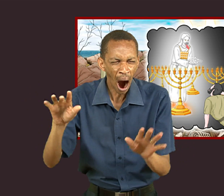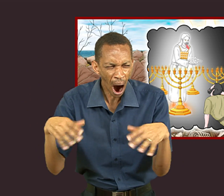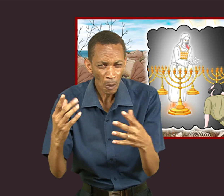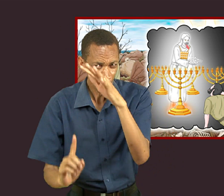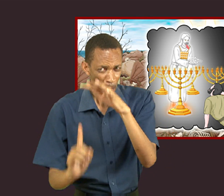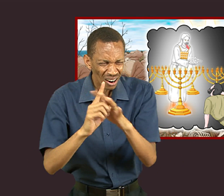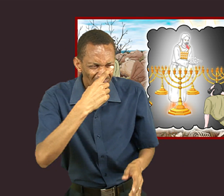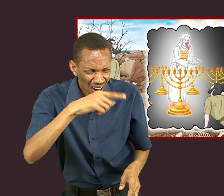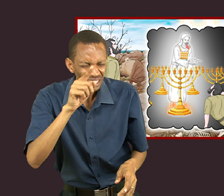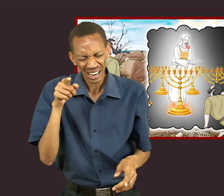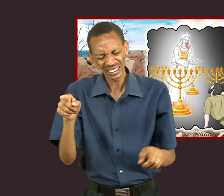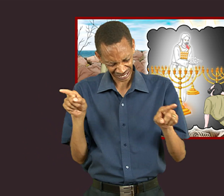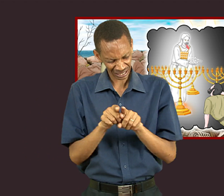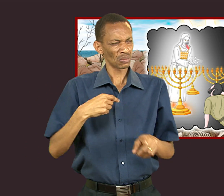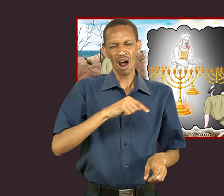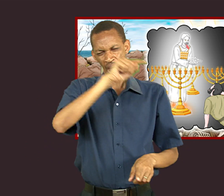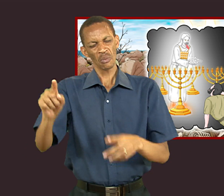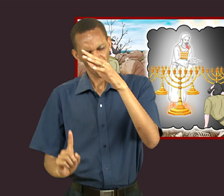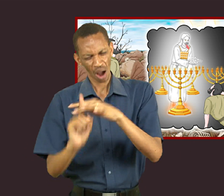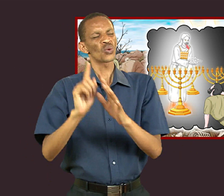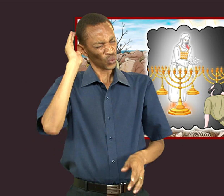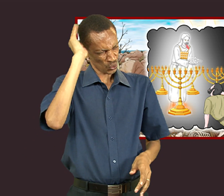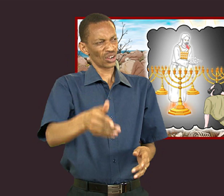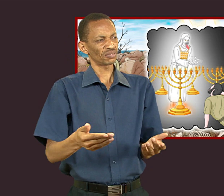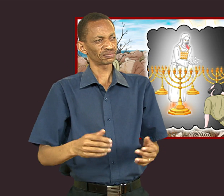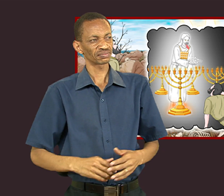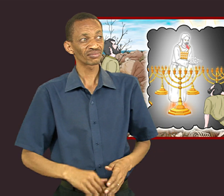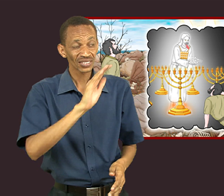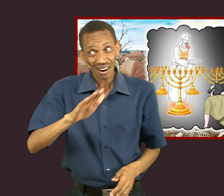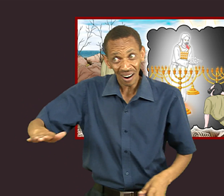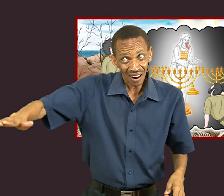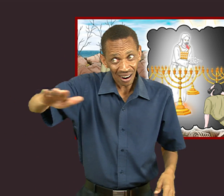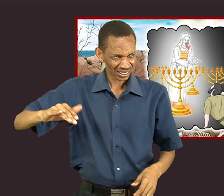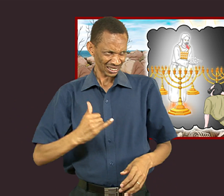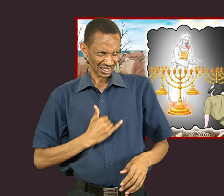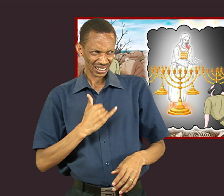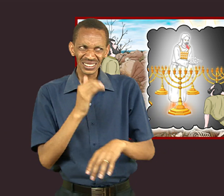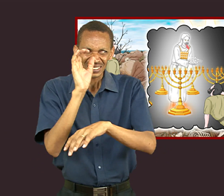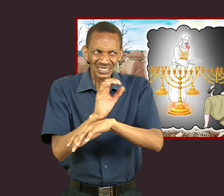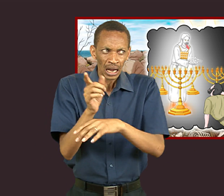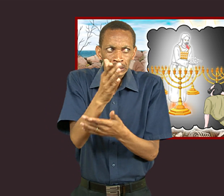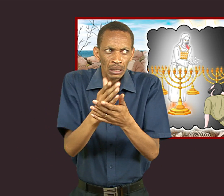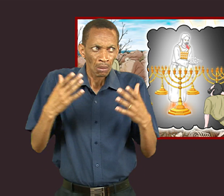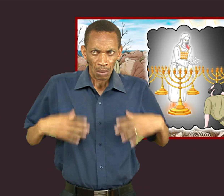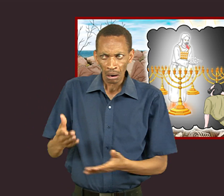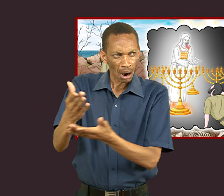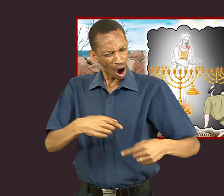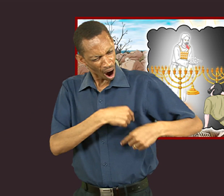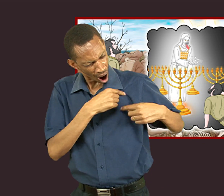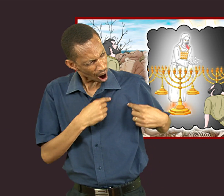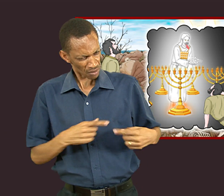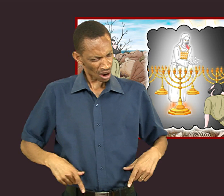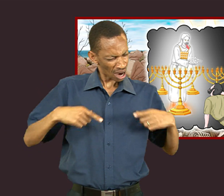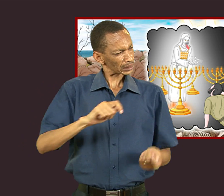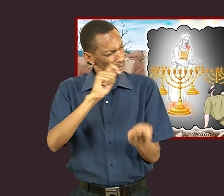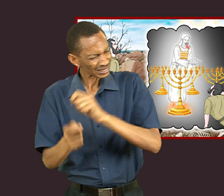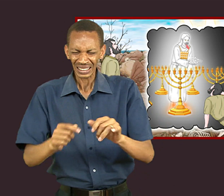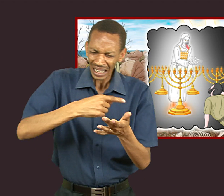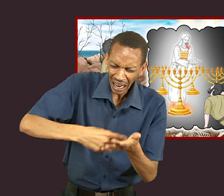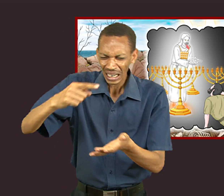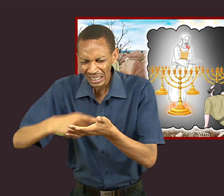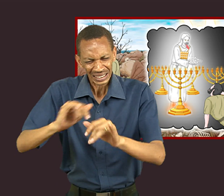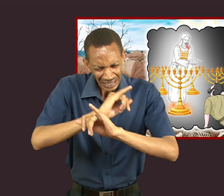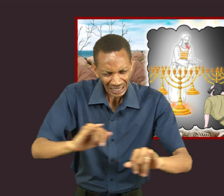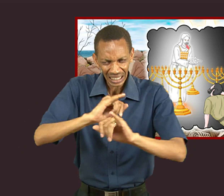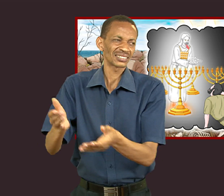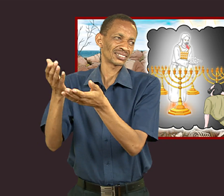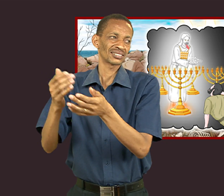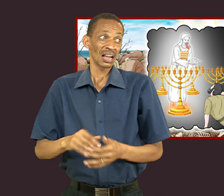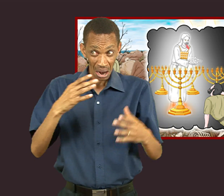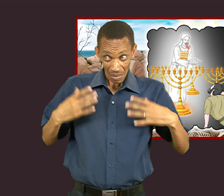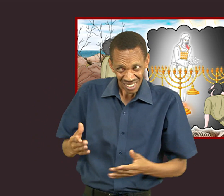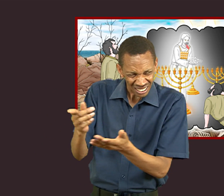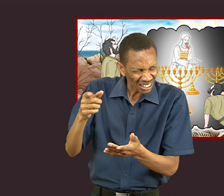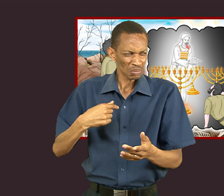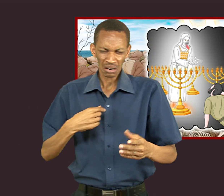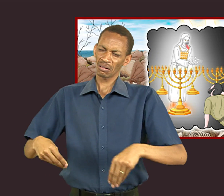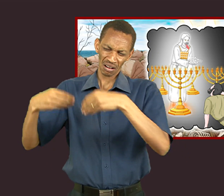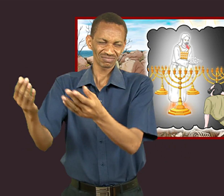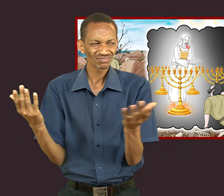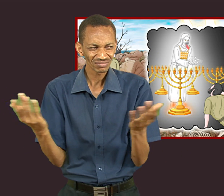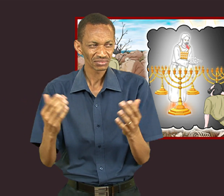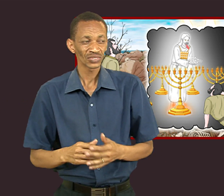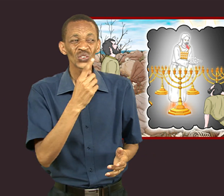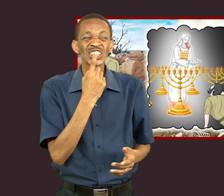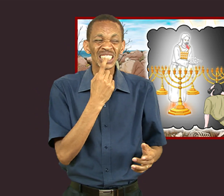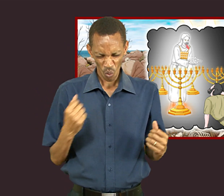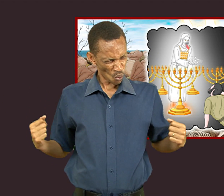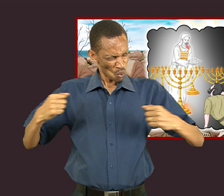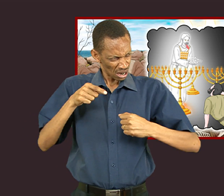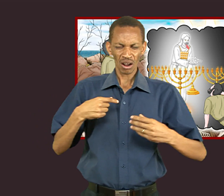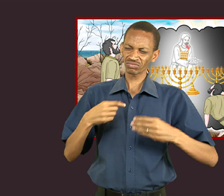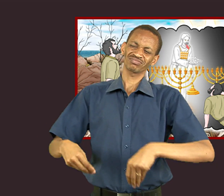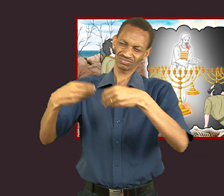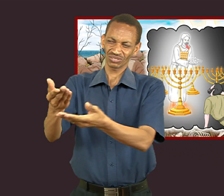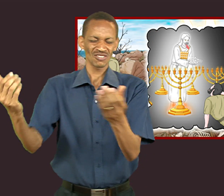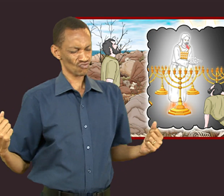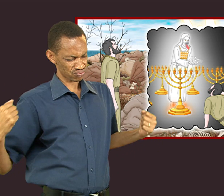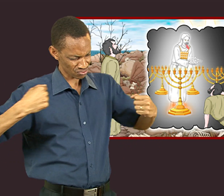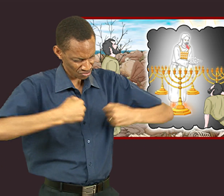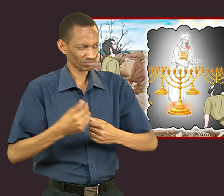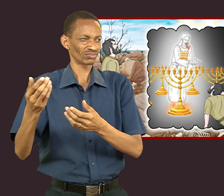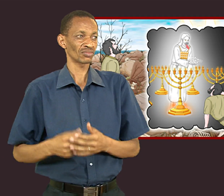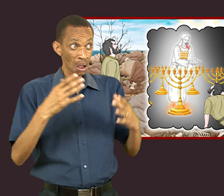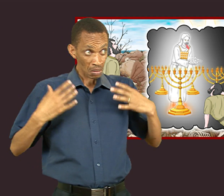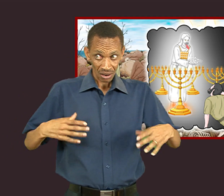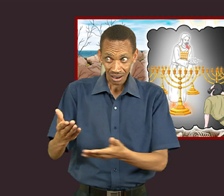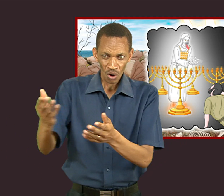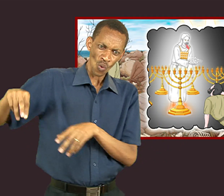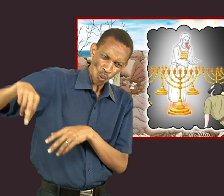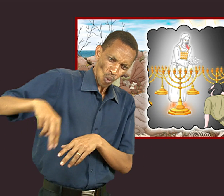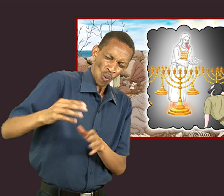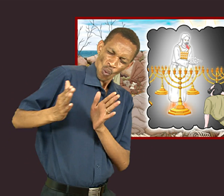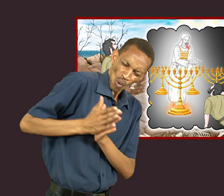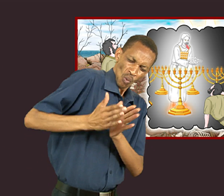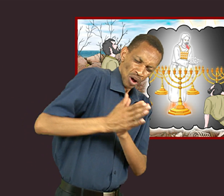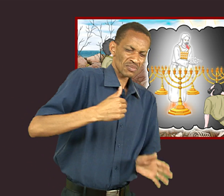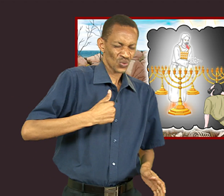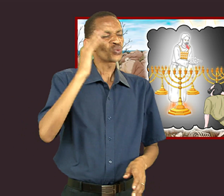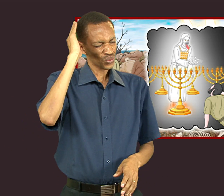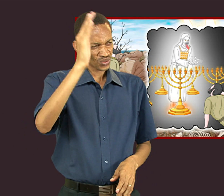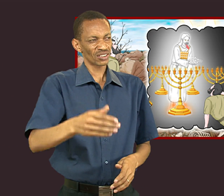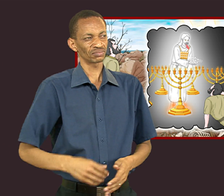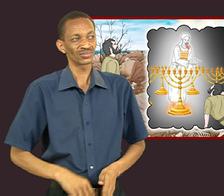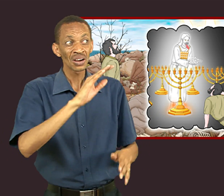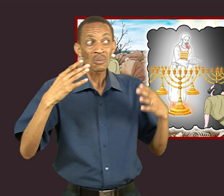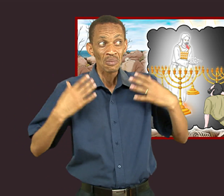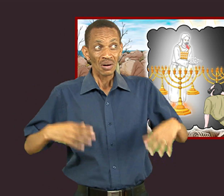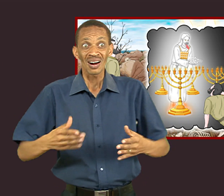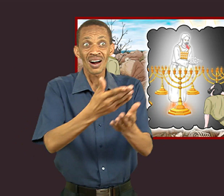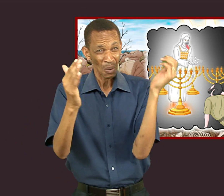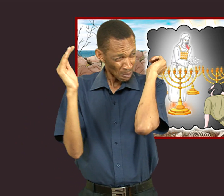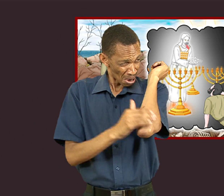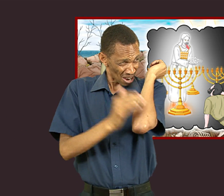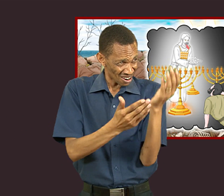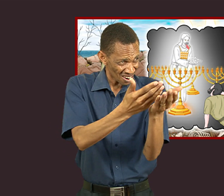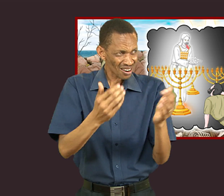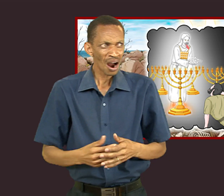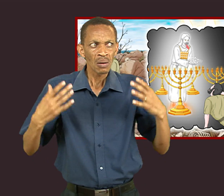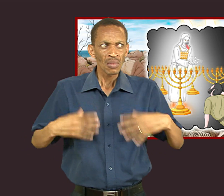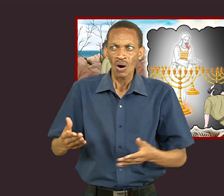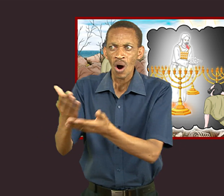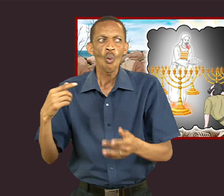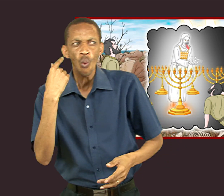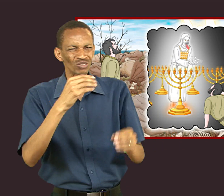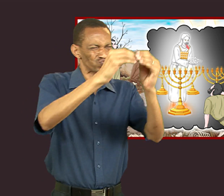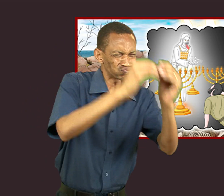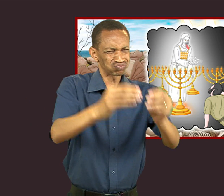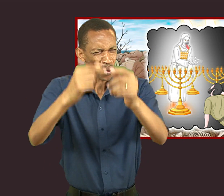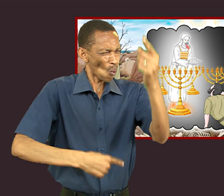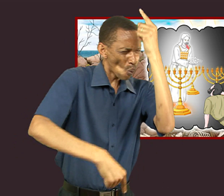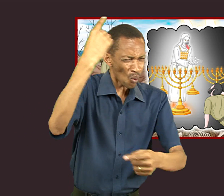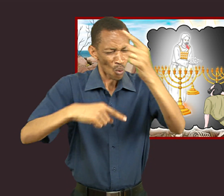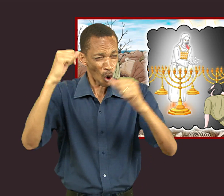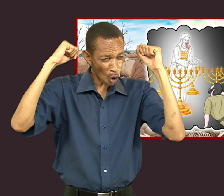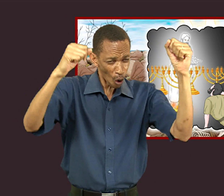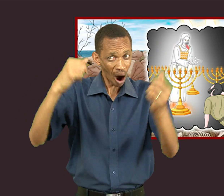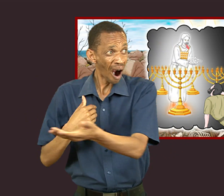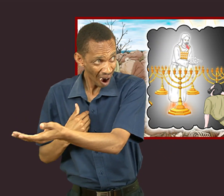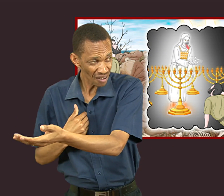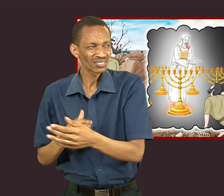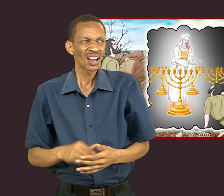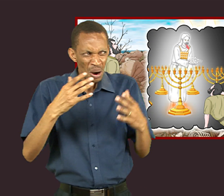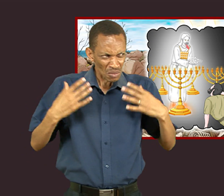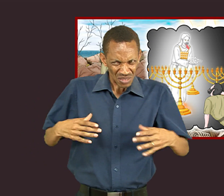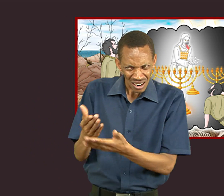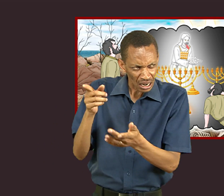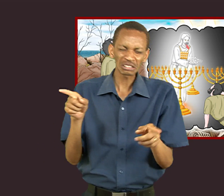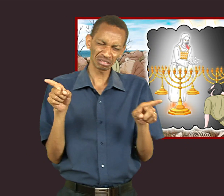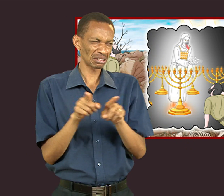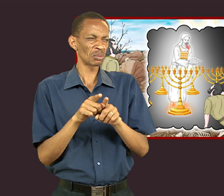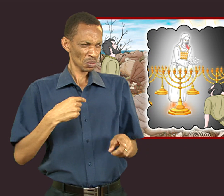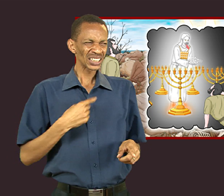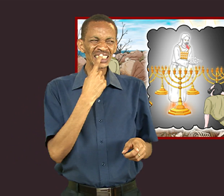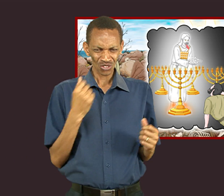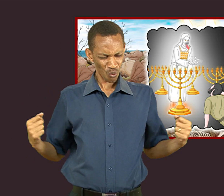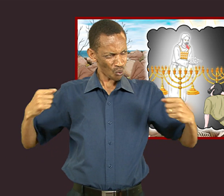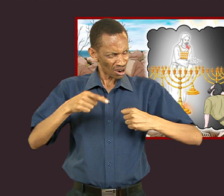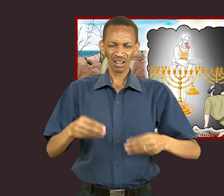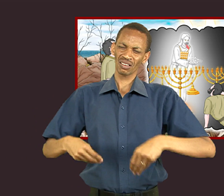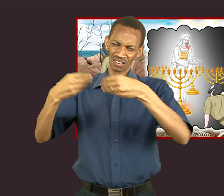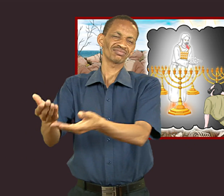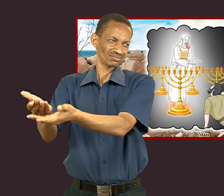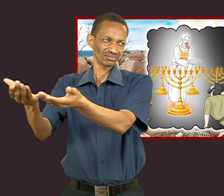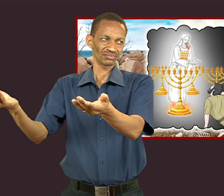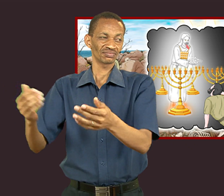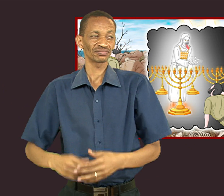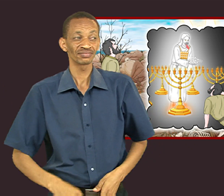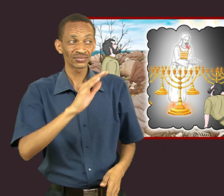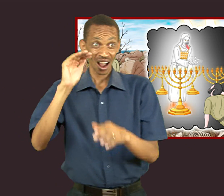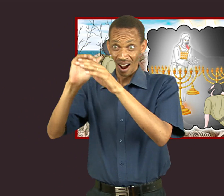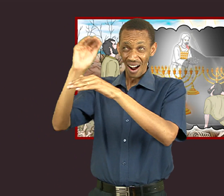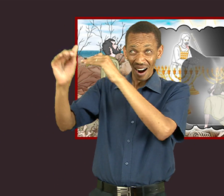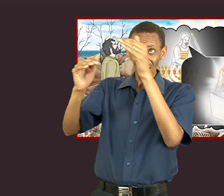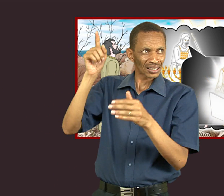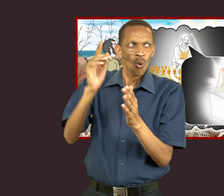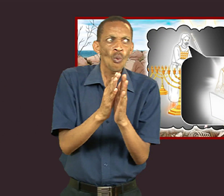But you do have a few people in Sardis who have not soiled their garments, and because they are worthy, they will walk with Me in white. Like them, he who overcomes will be dressed in white.